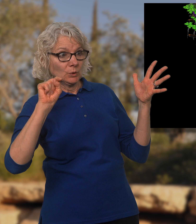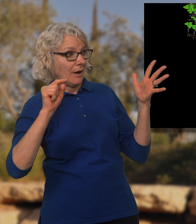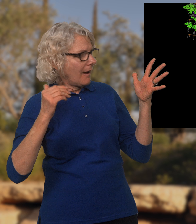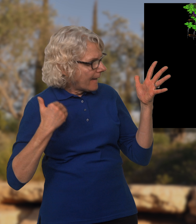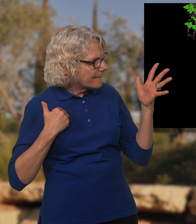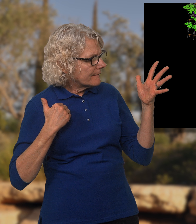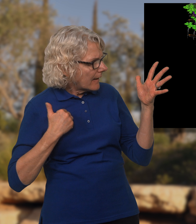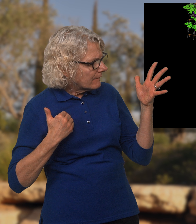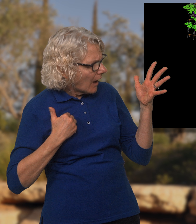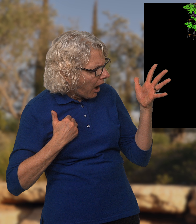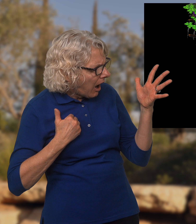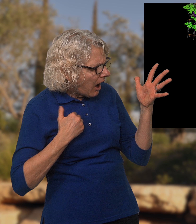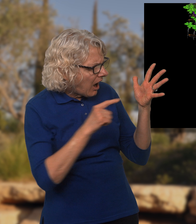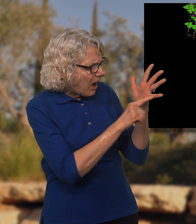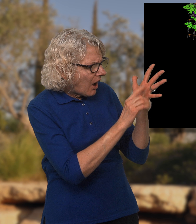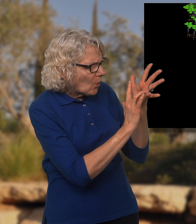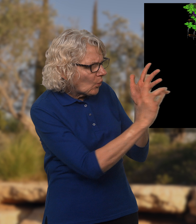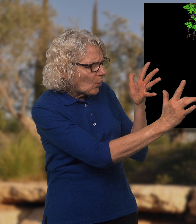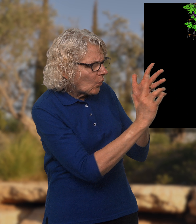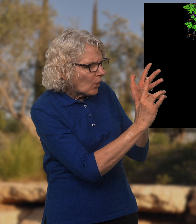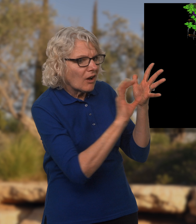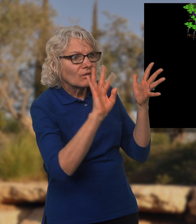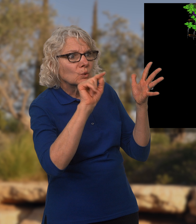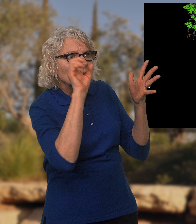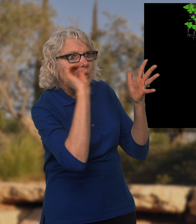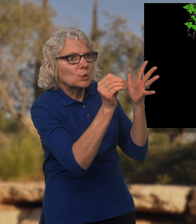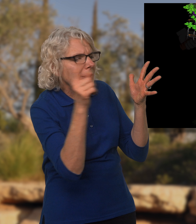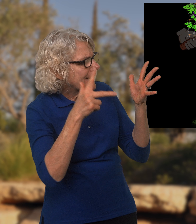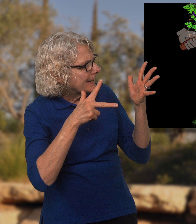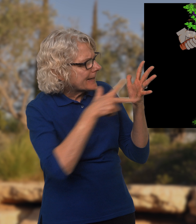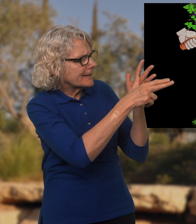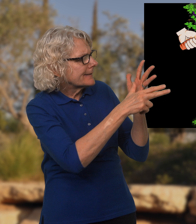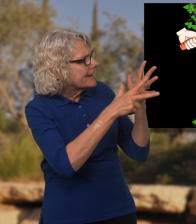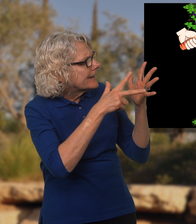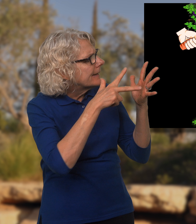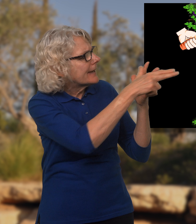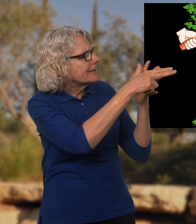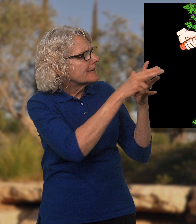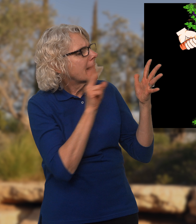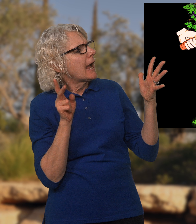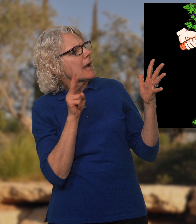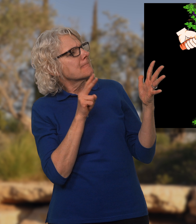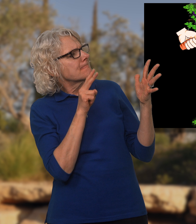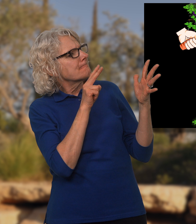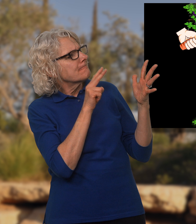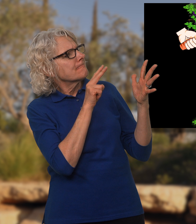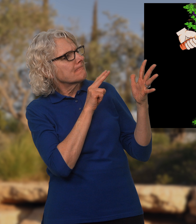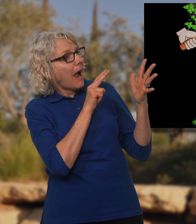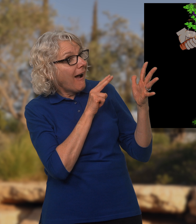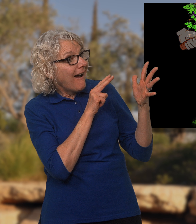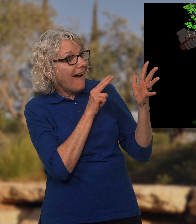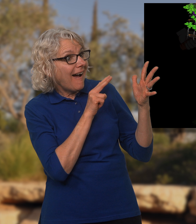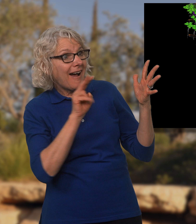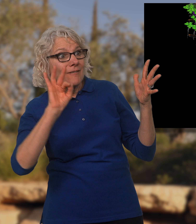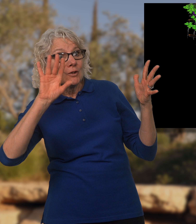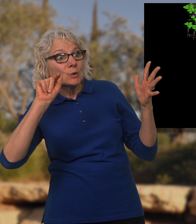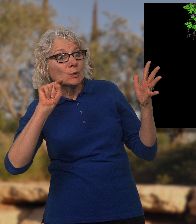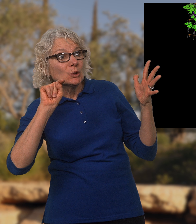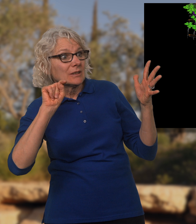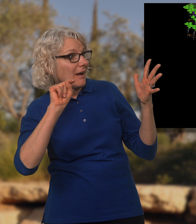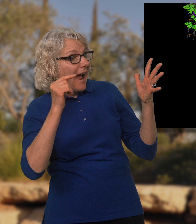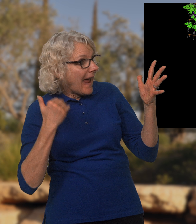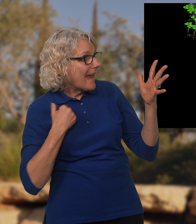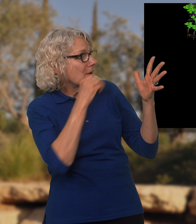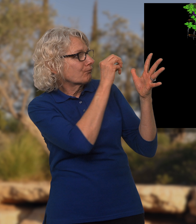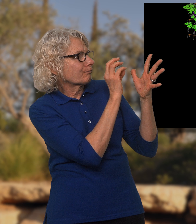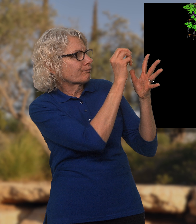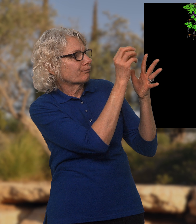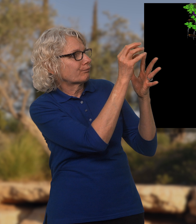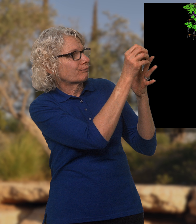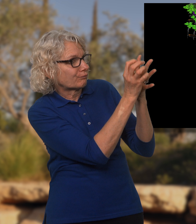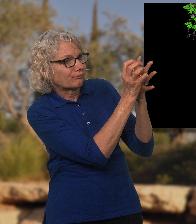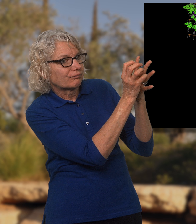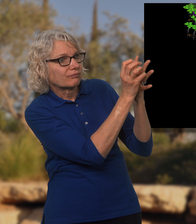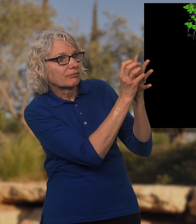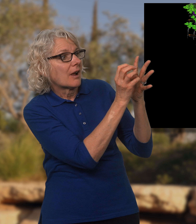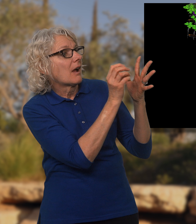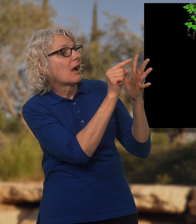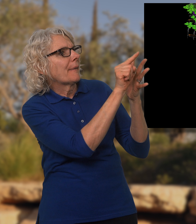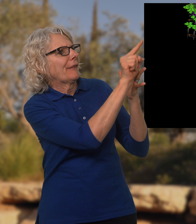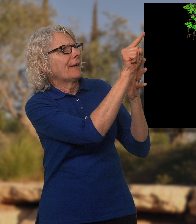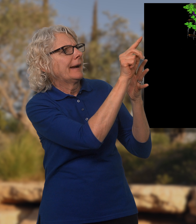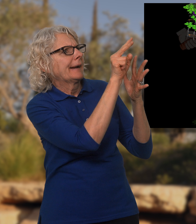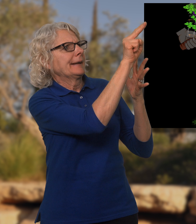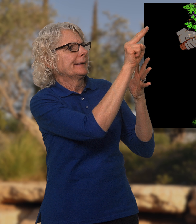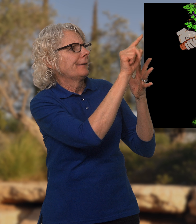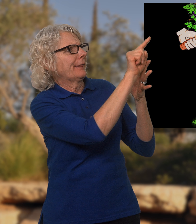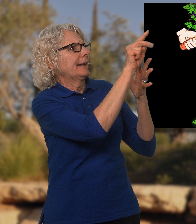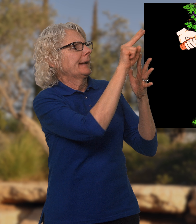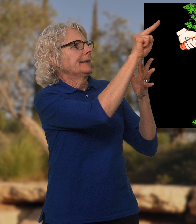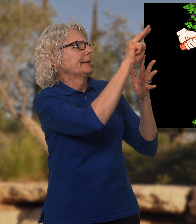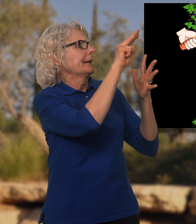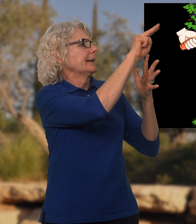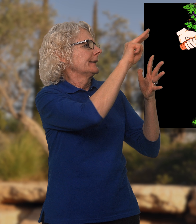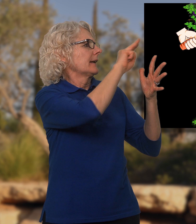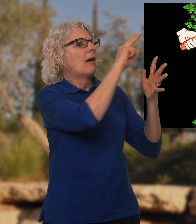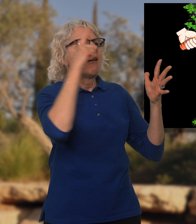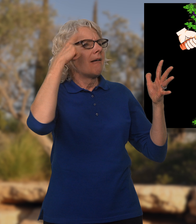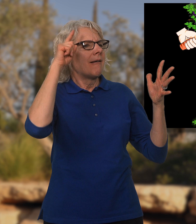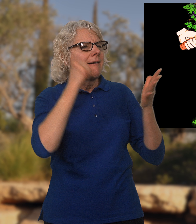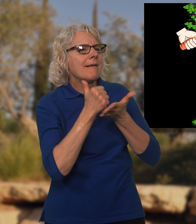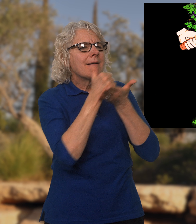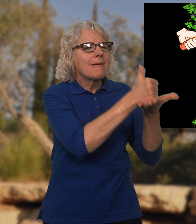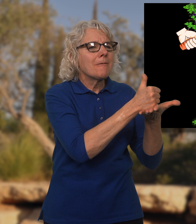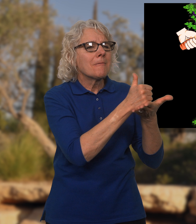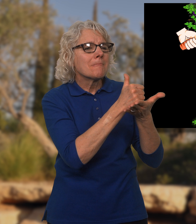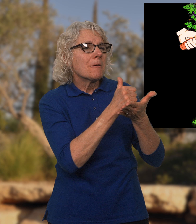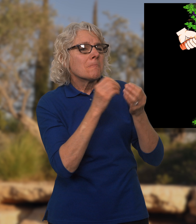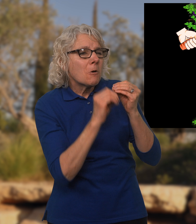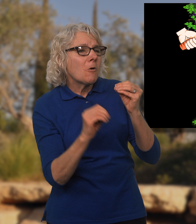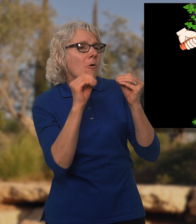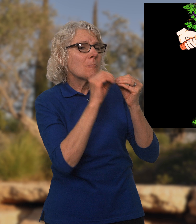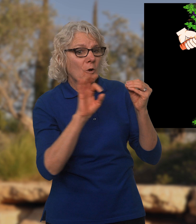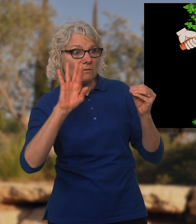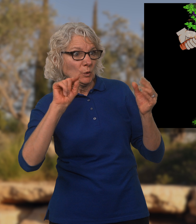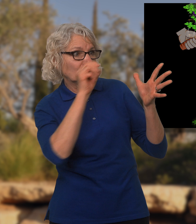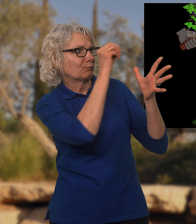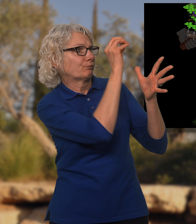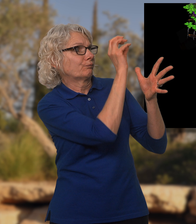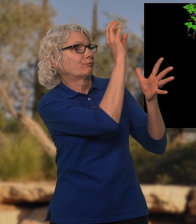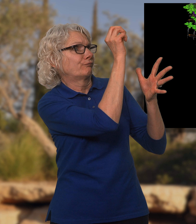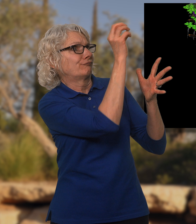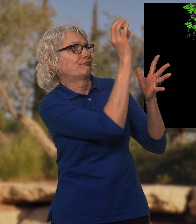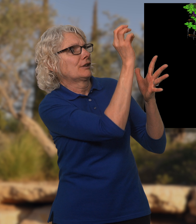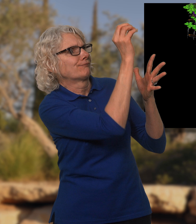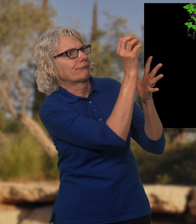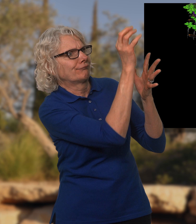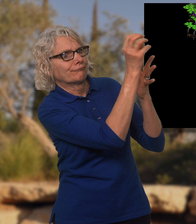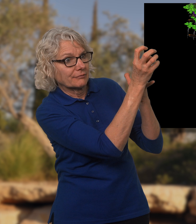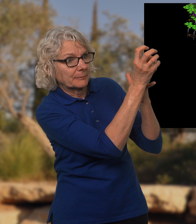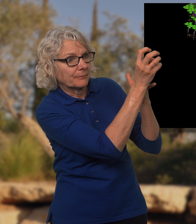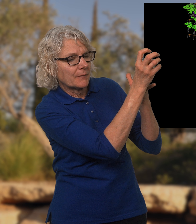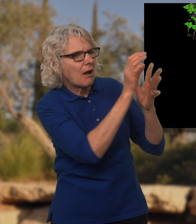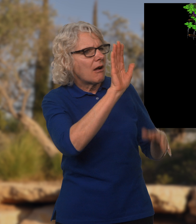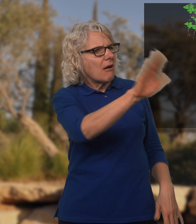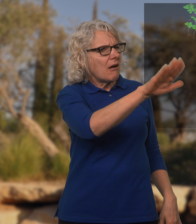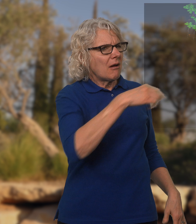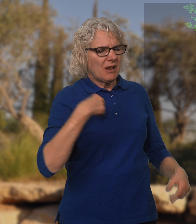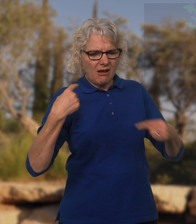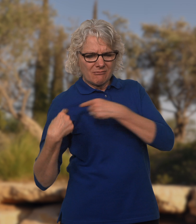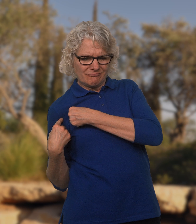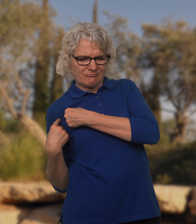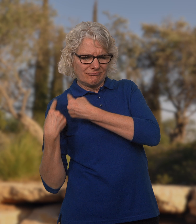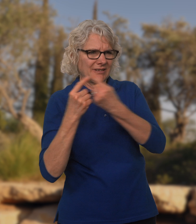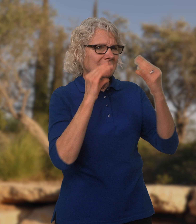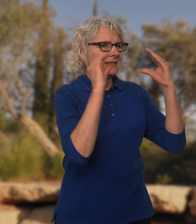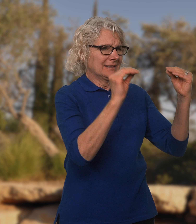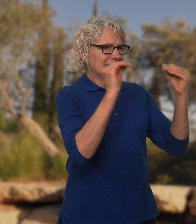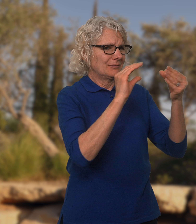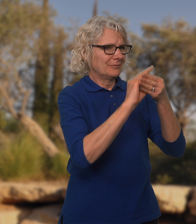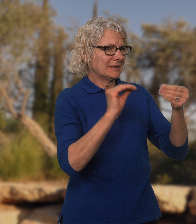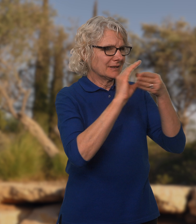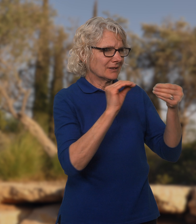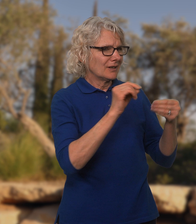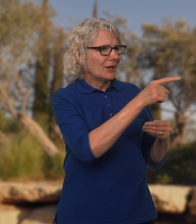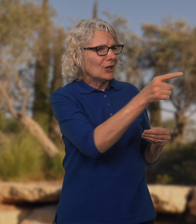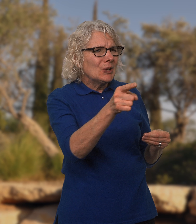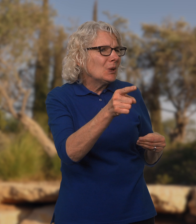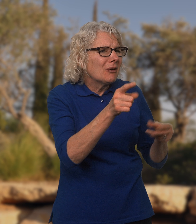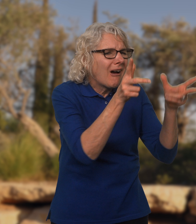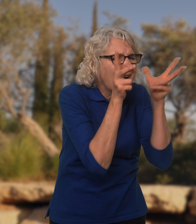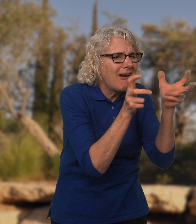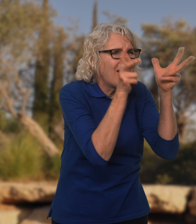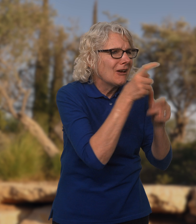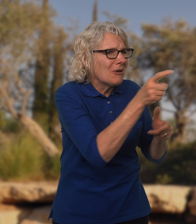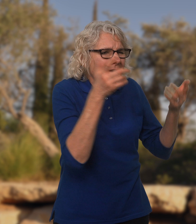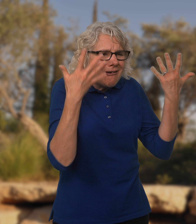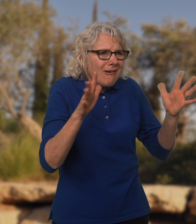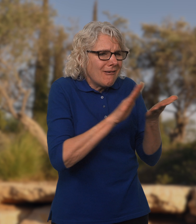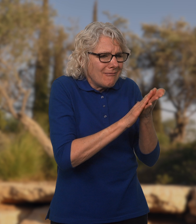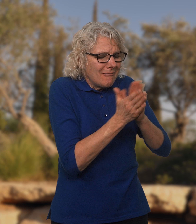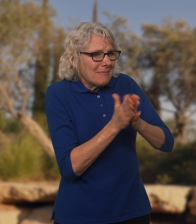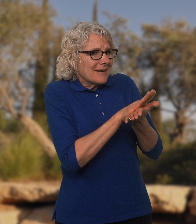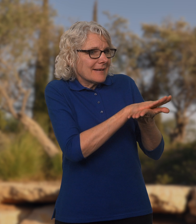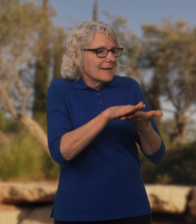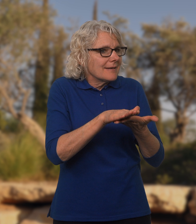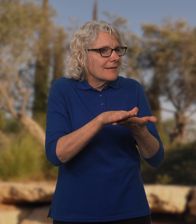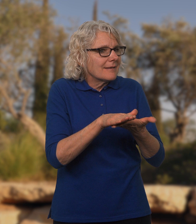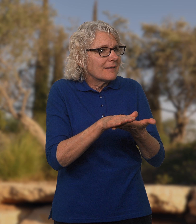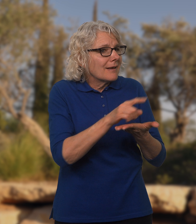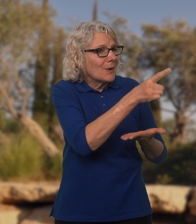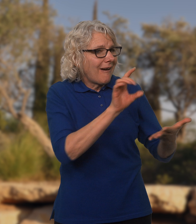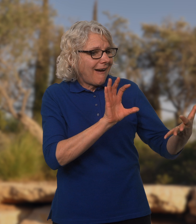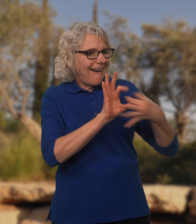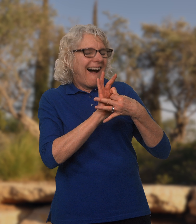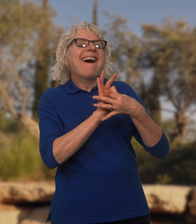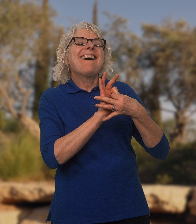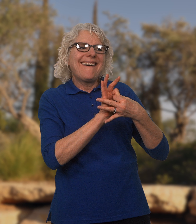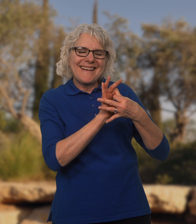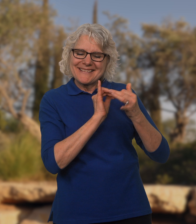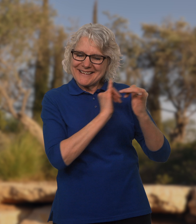He cuts off every branch in Me that bears no fruit, and every branch that does bear fruit, He prunes to make it even more fruitful.